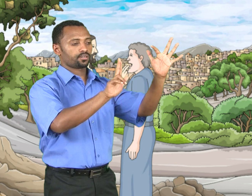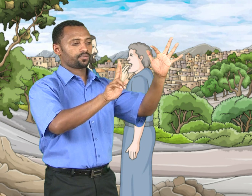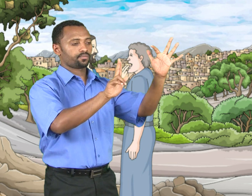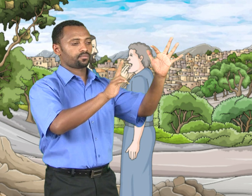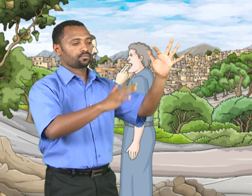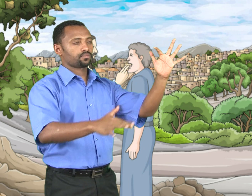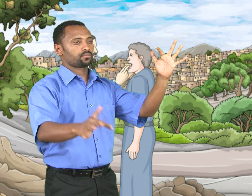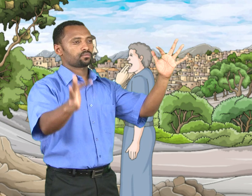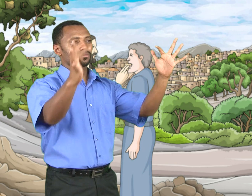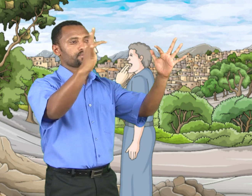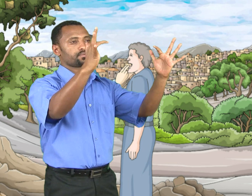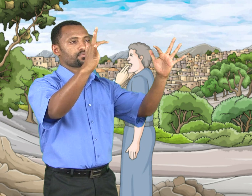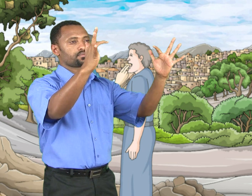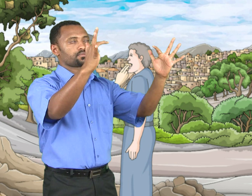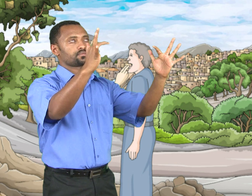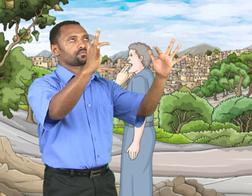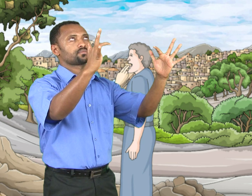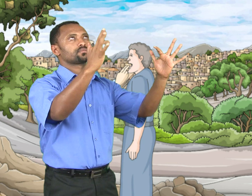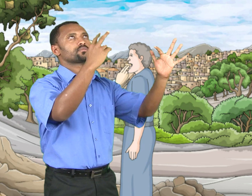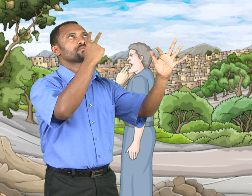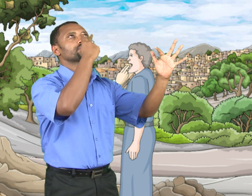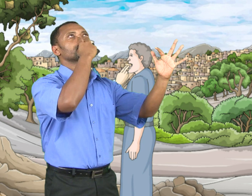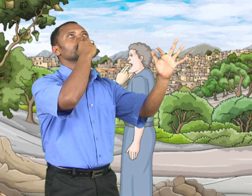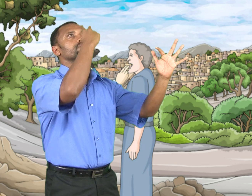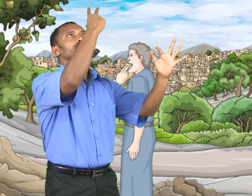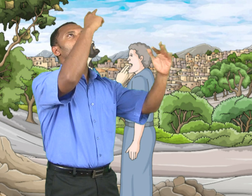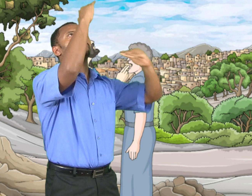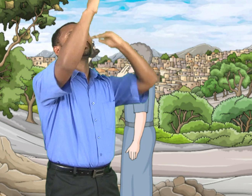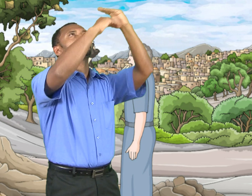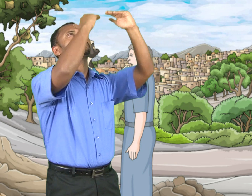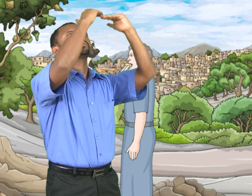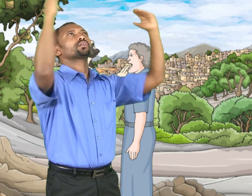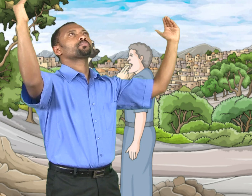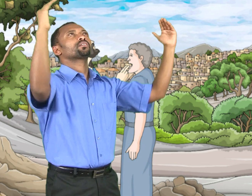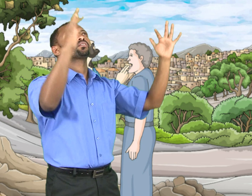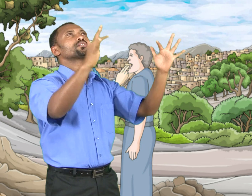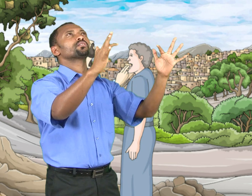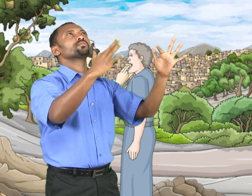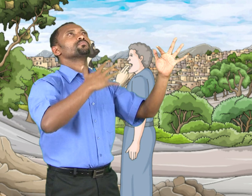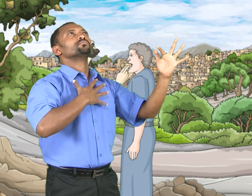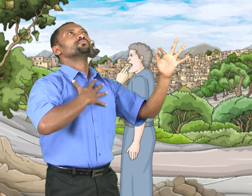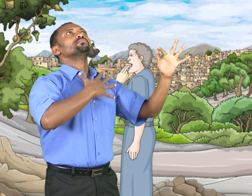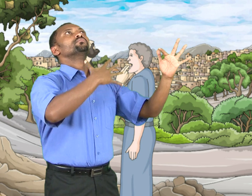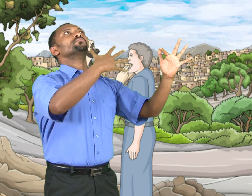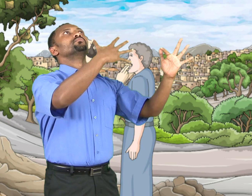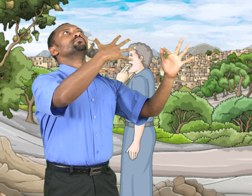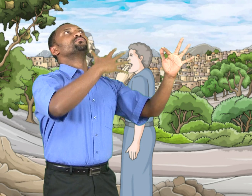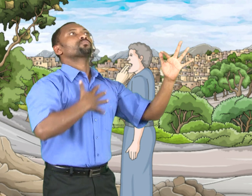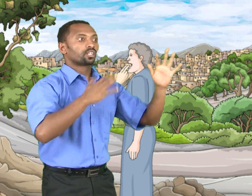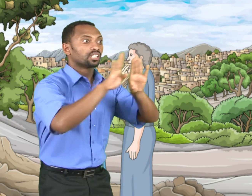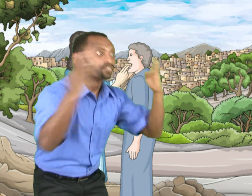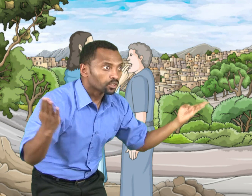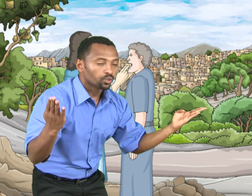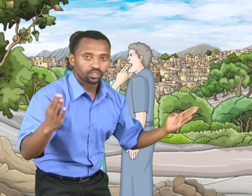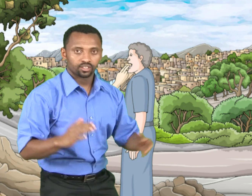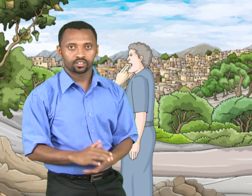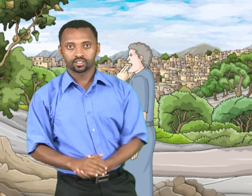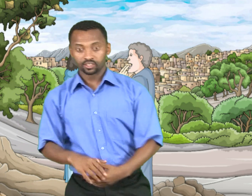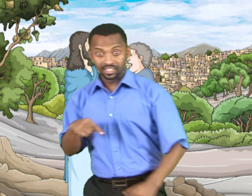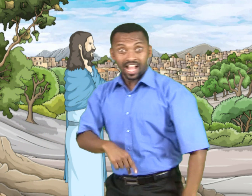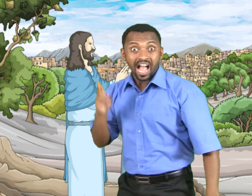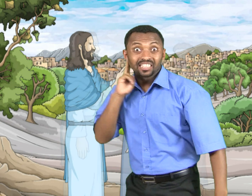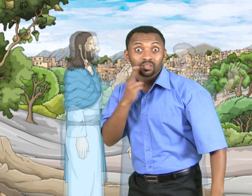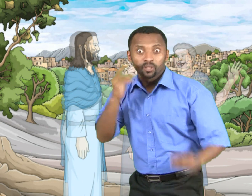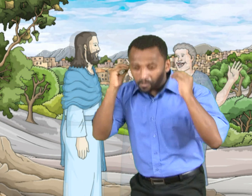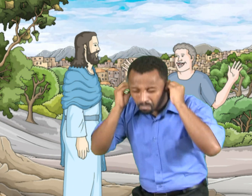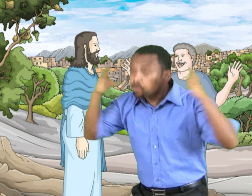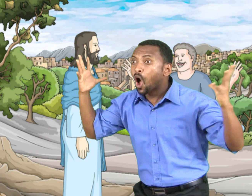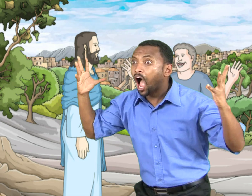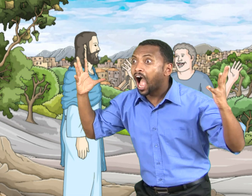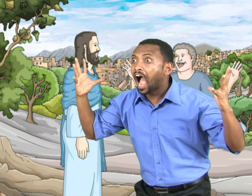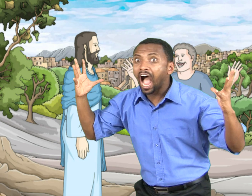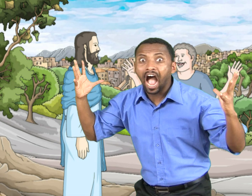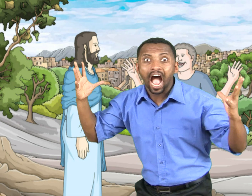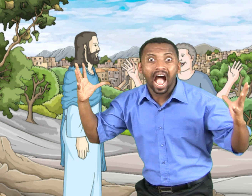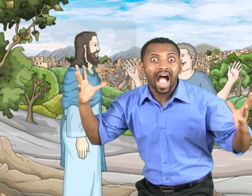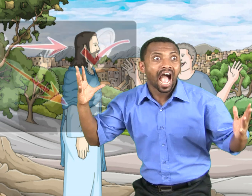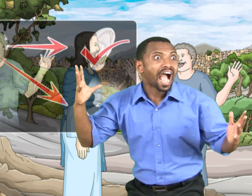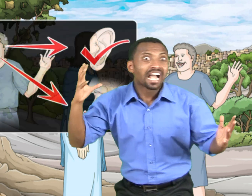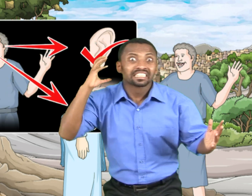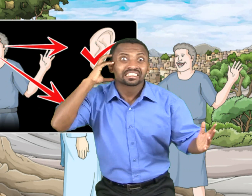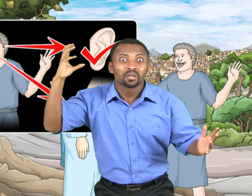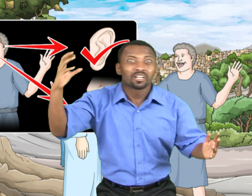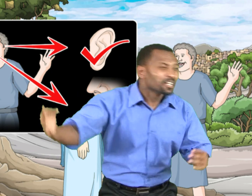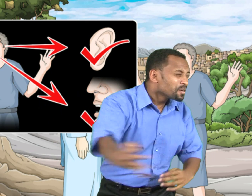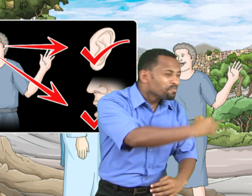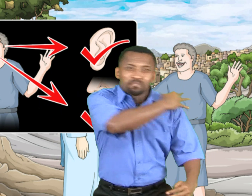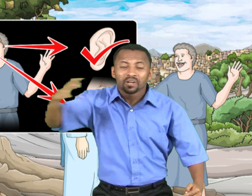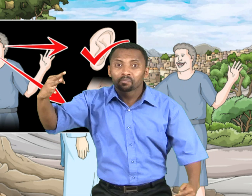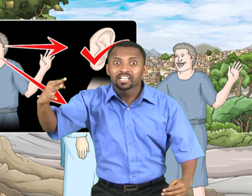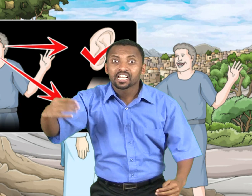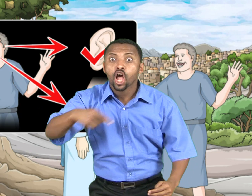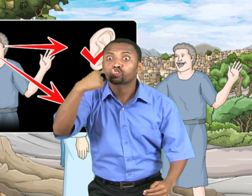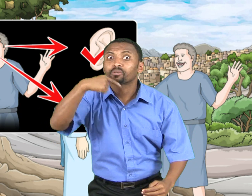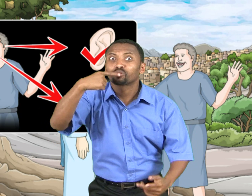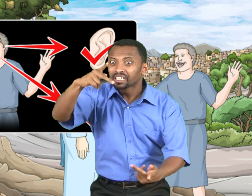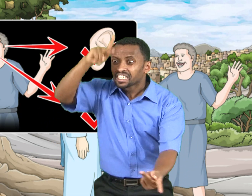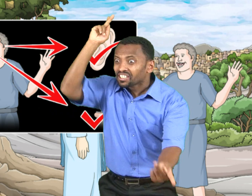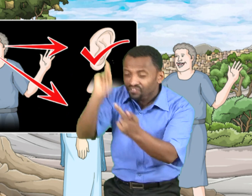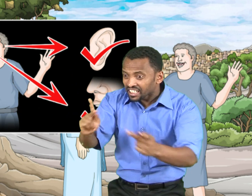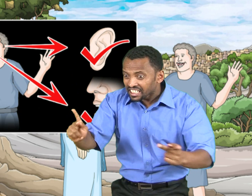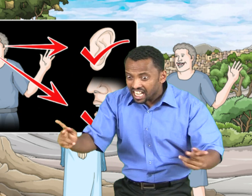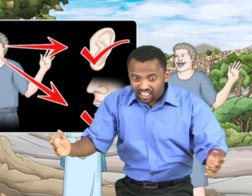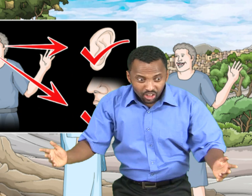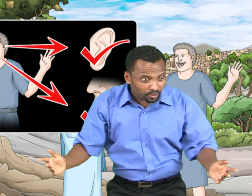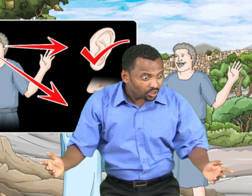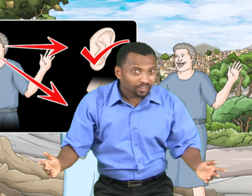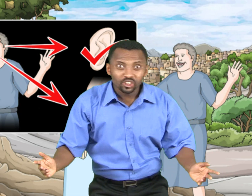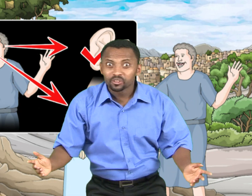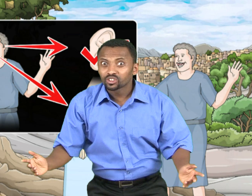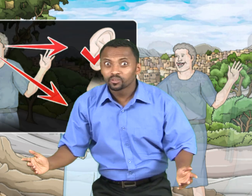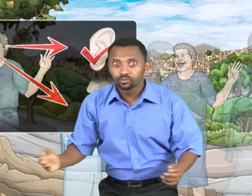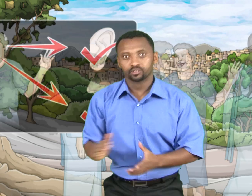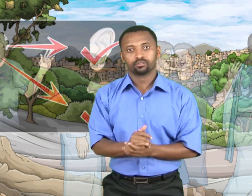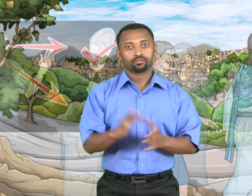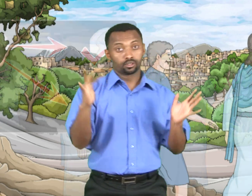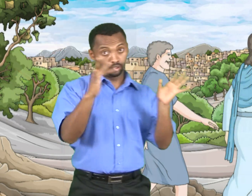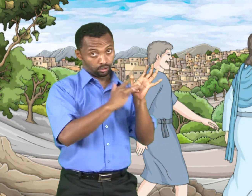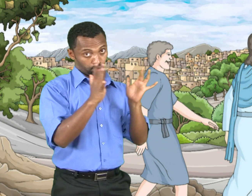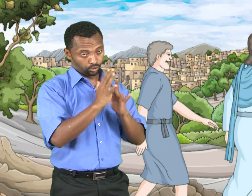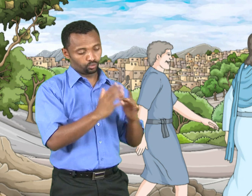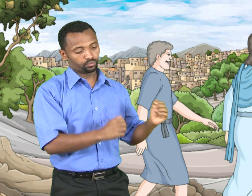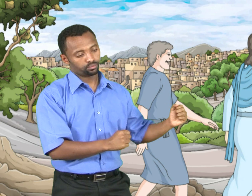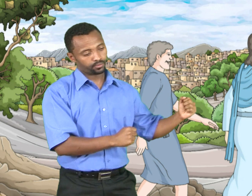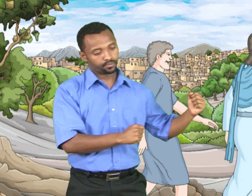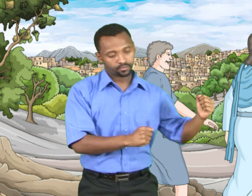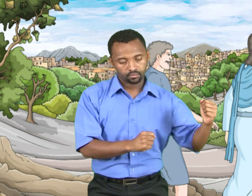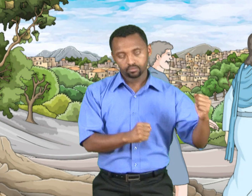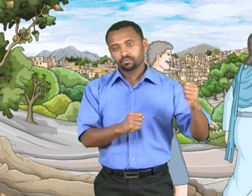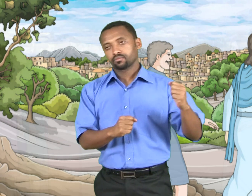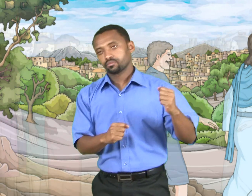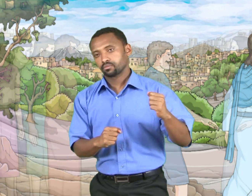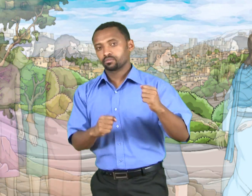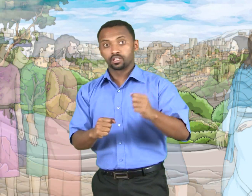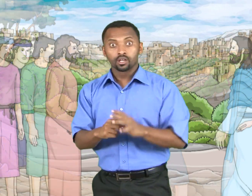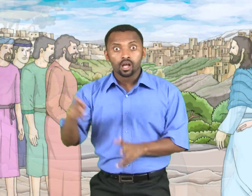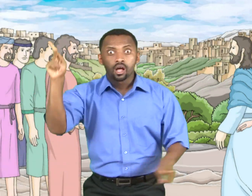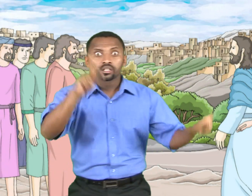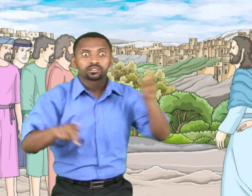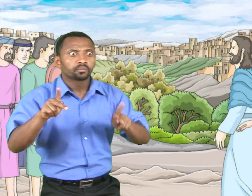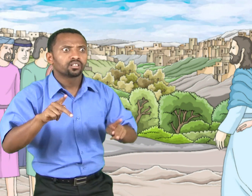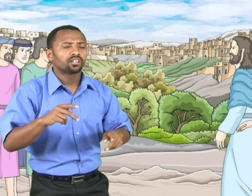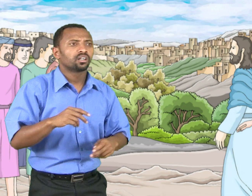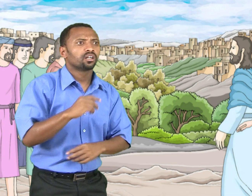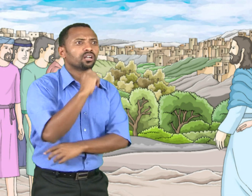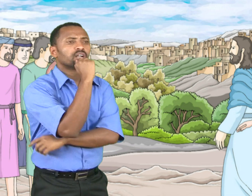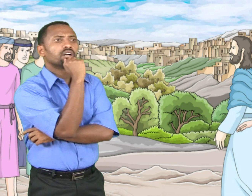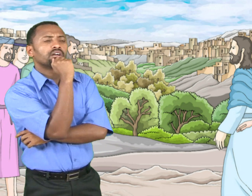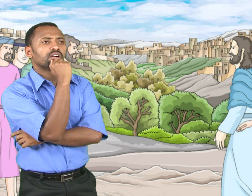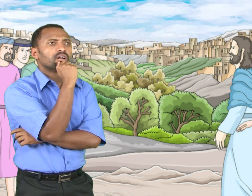And looking up to heaven, He sighed deeply and said to him, “Ephphatha!” (which means, “Be opened!”). Immediately the man’s ears were opened and his tongue was released, and he began to speak plainly.